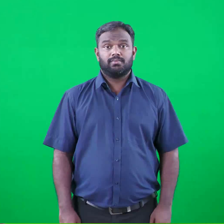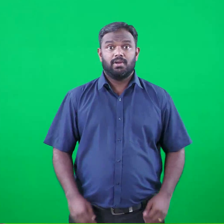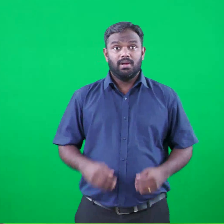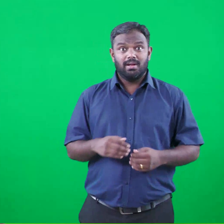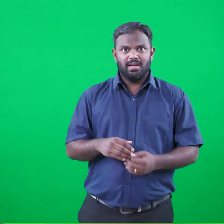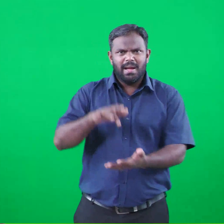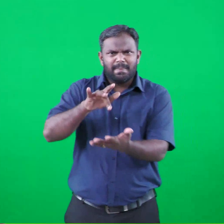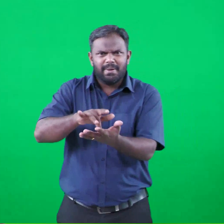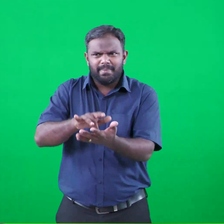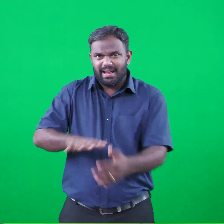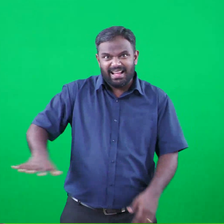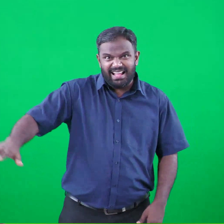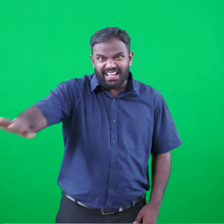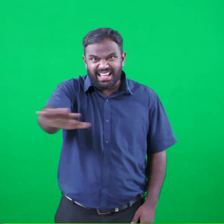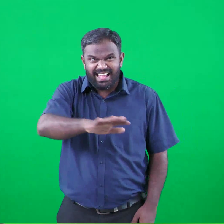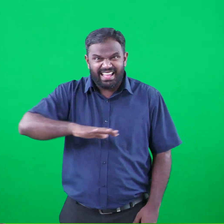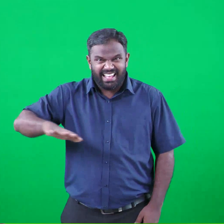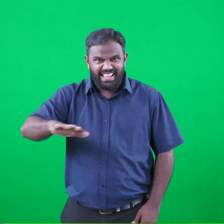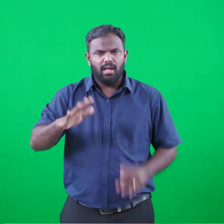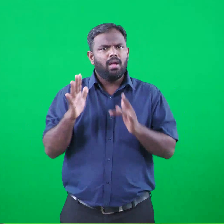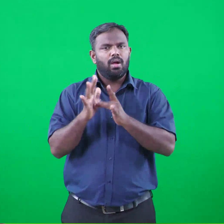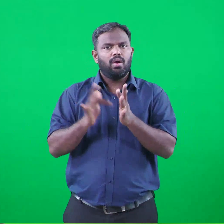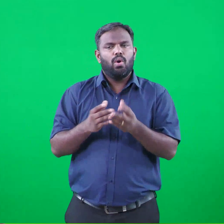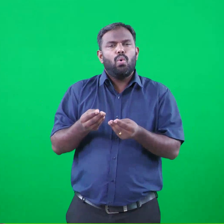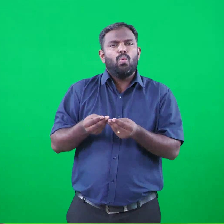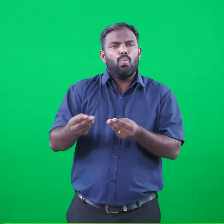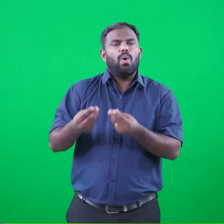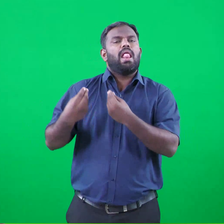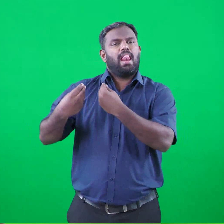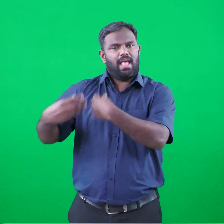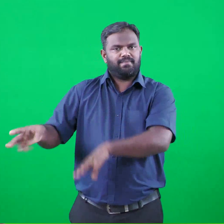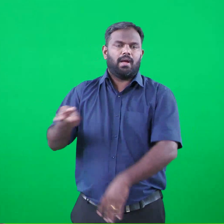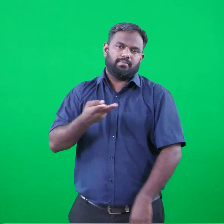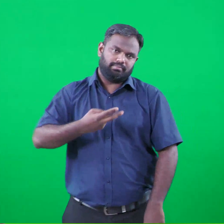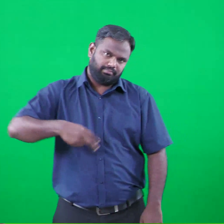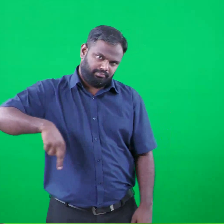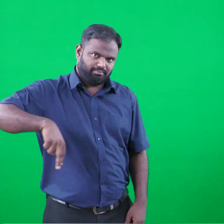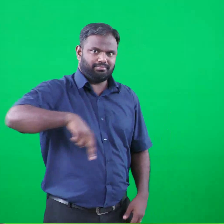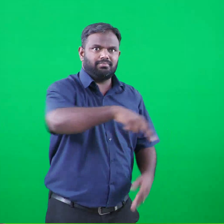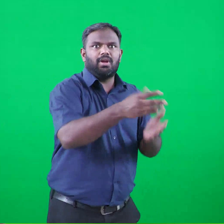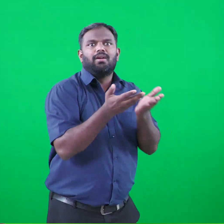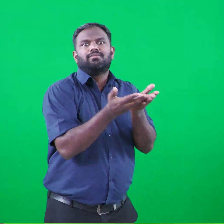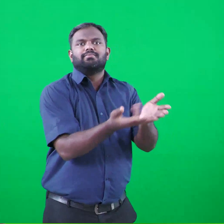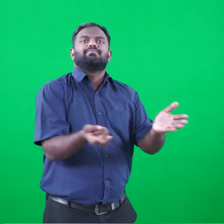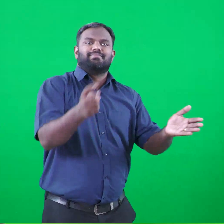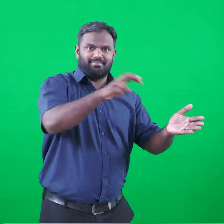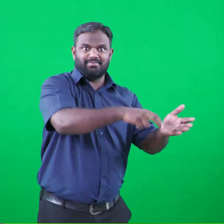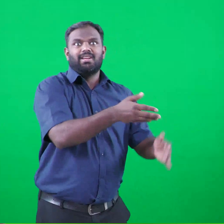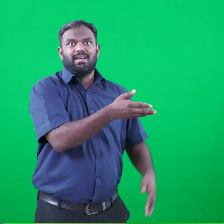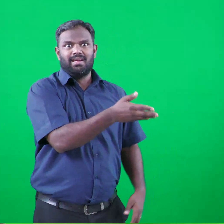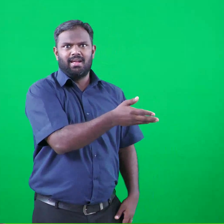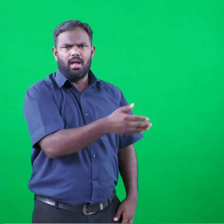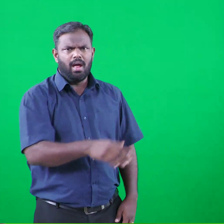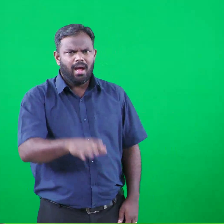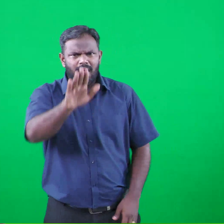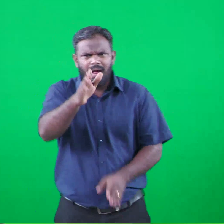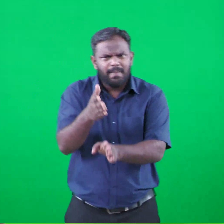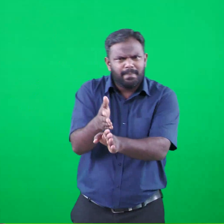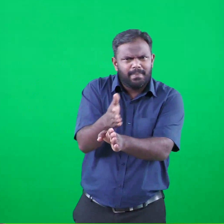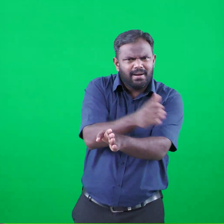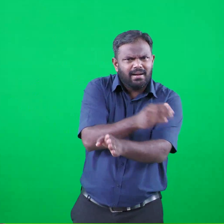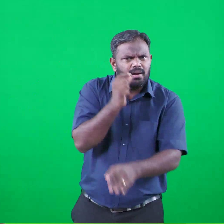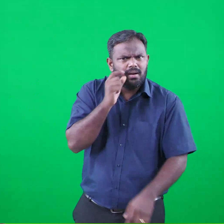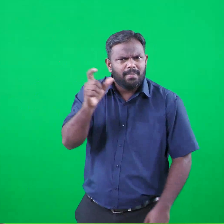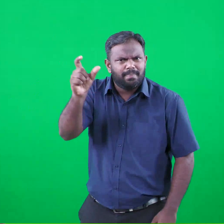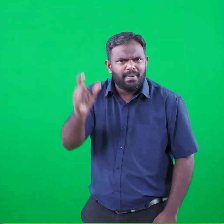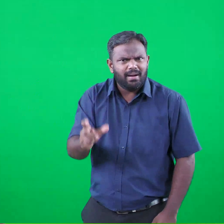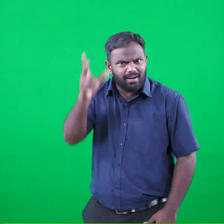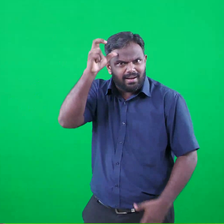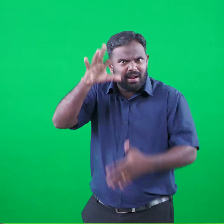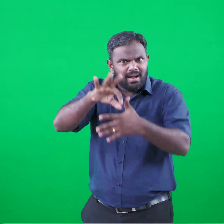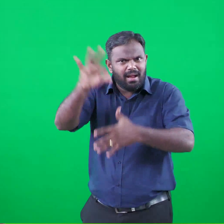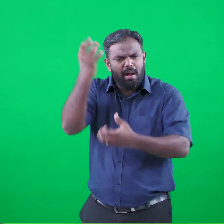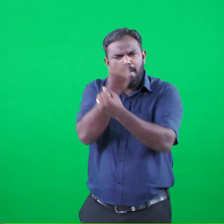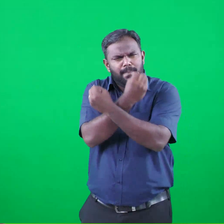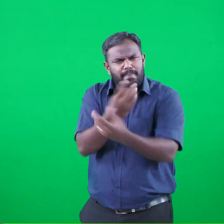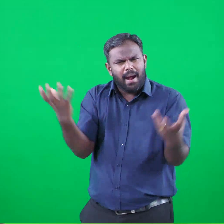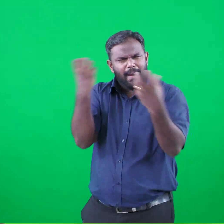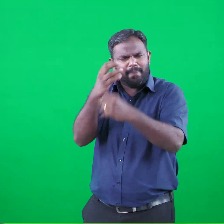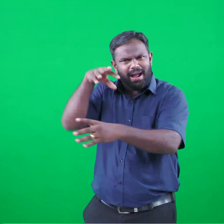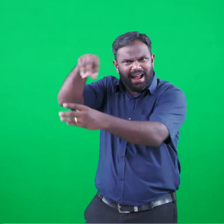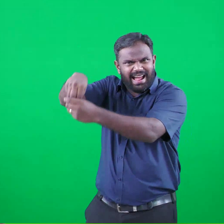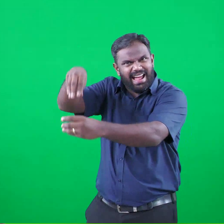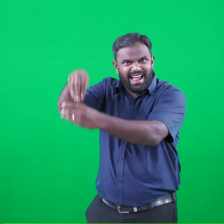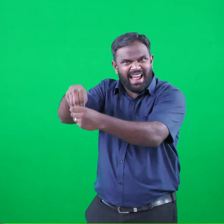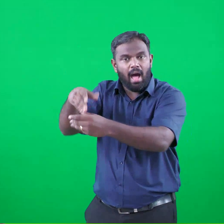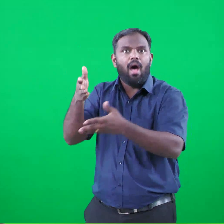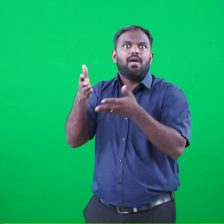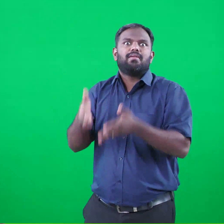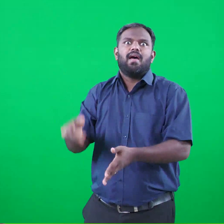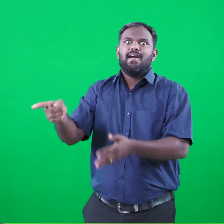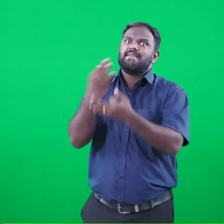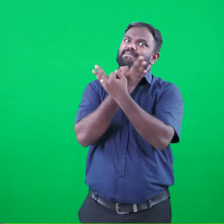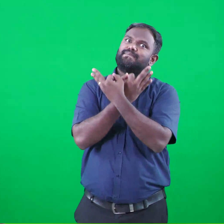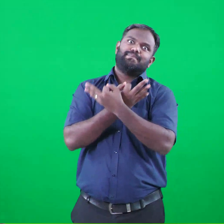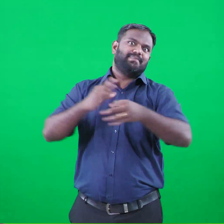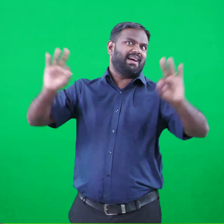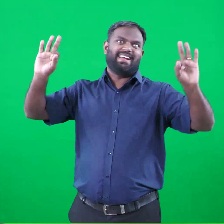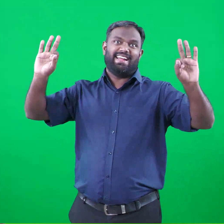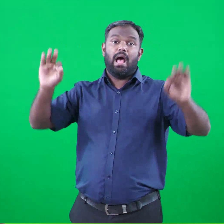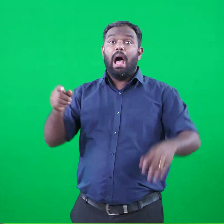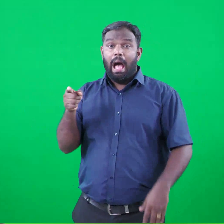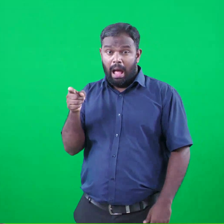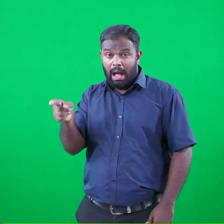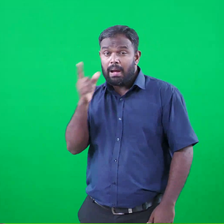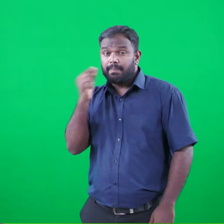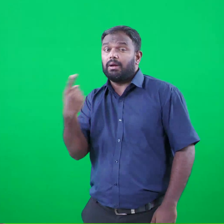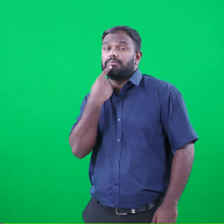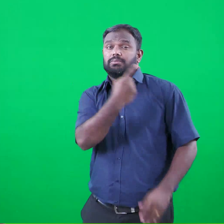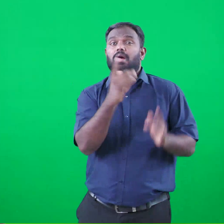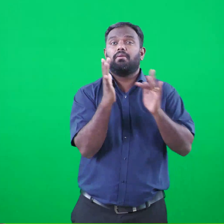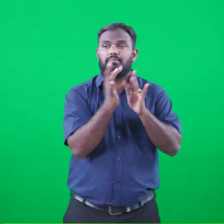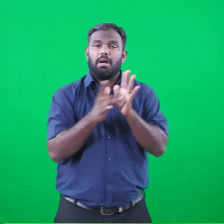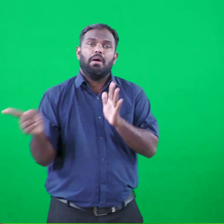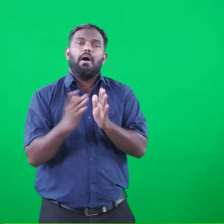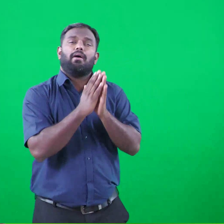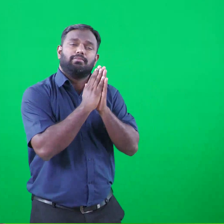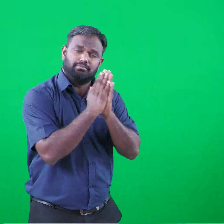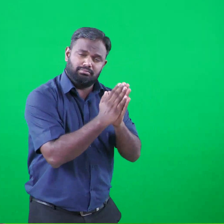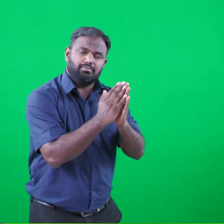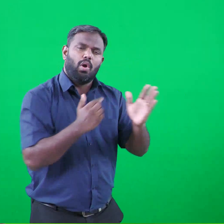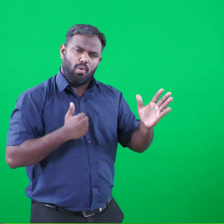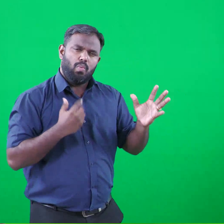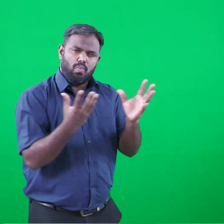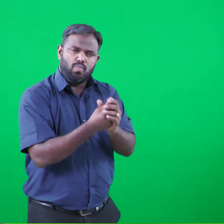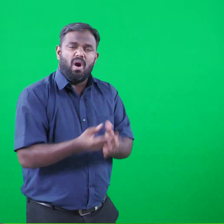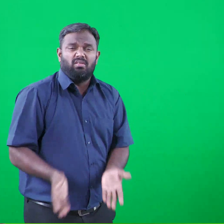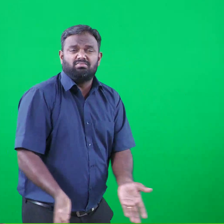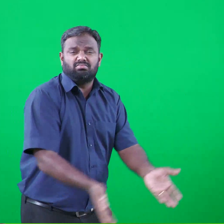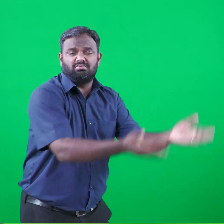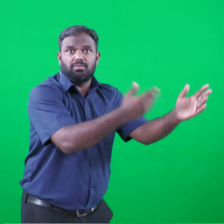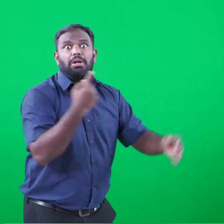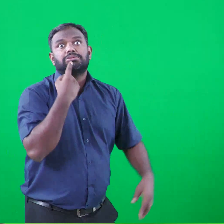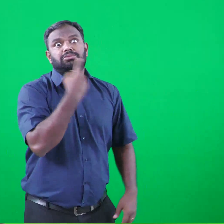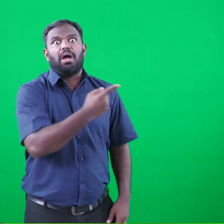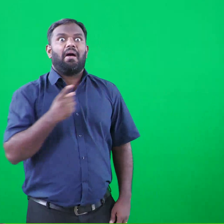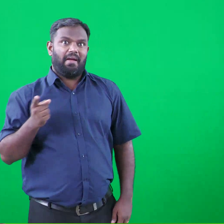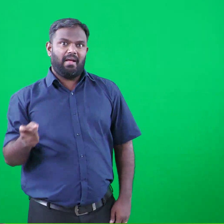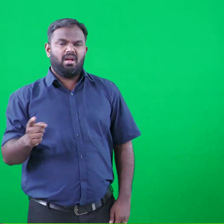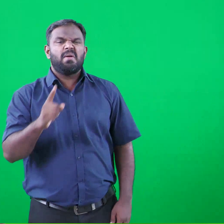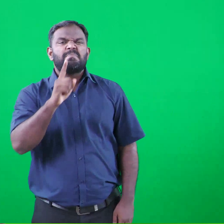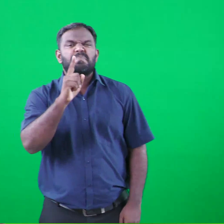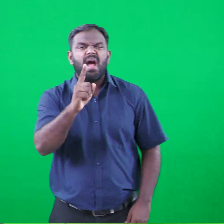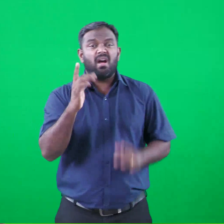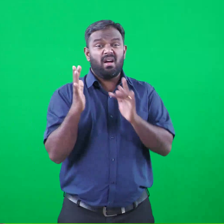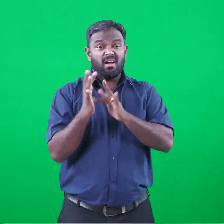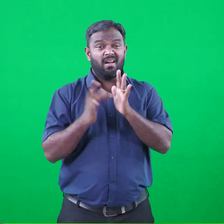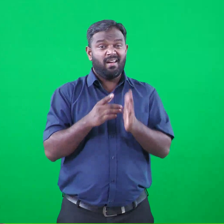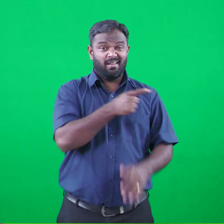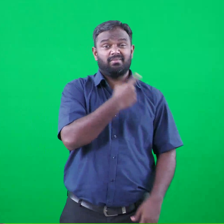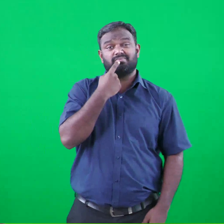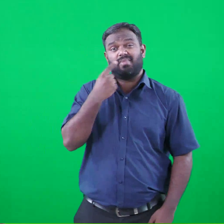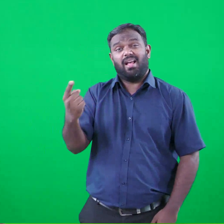As He was getting into the boat, the man who had been possessed by the demons begged to go with Him.